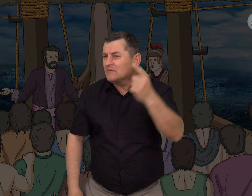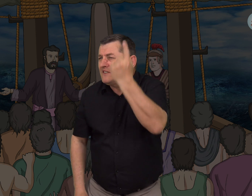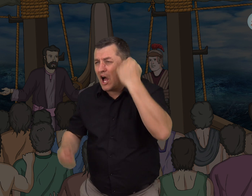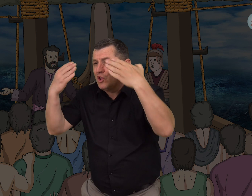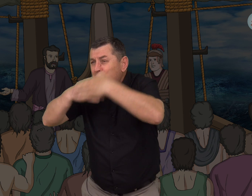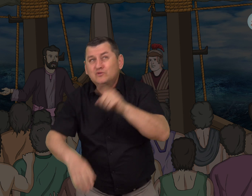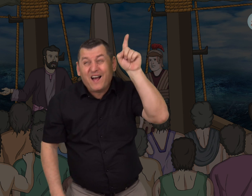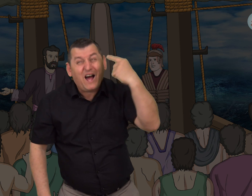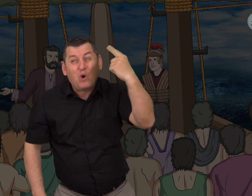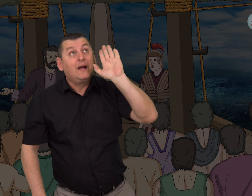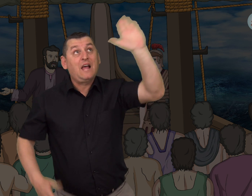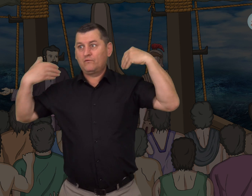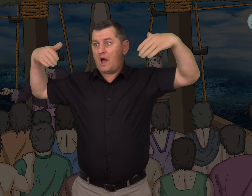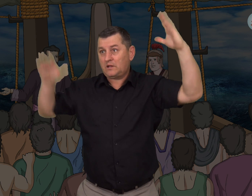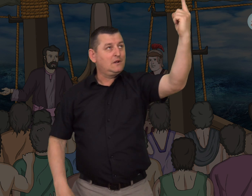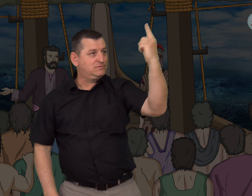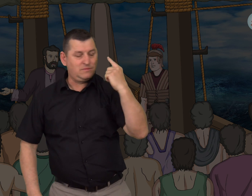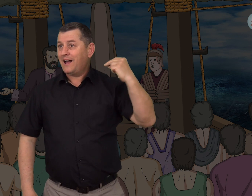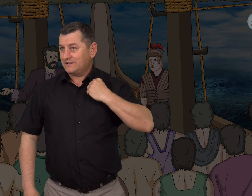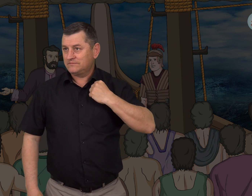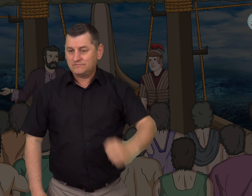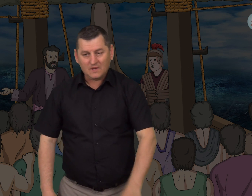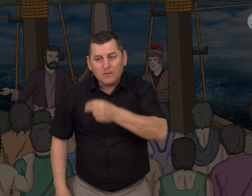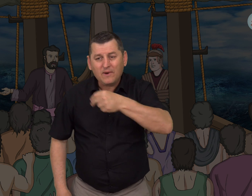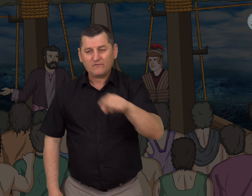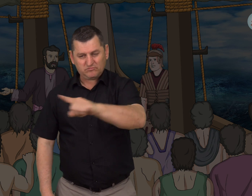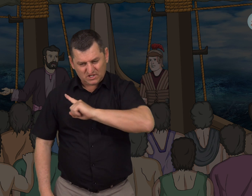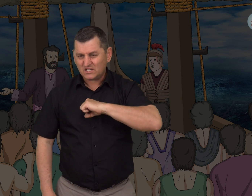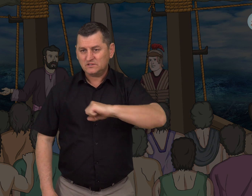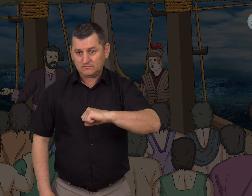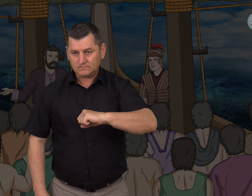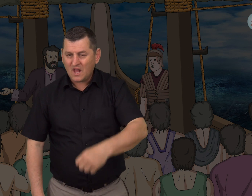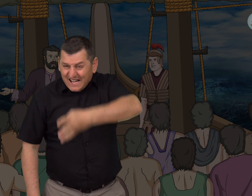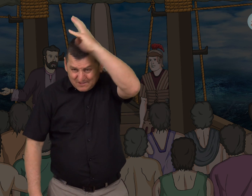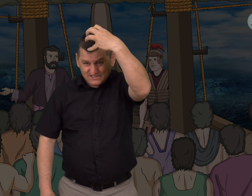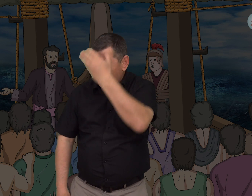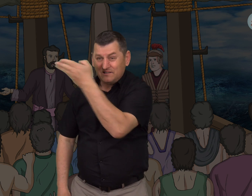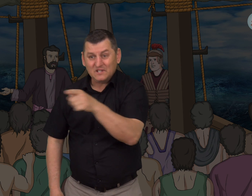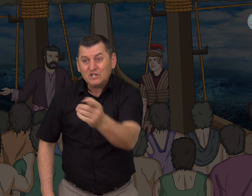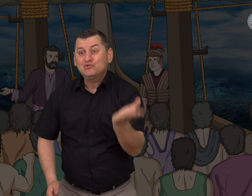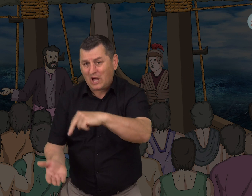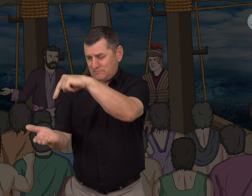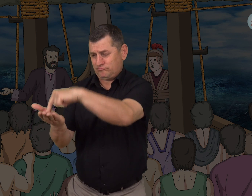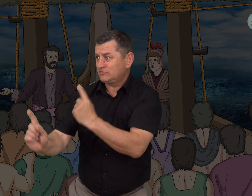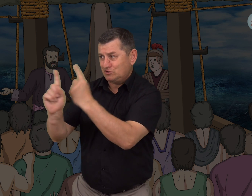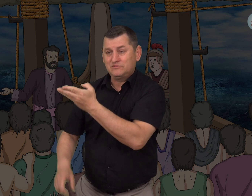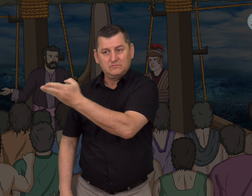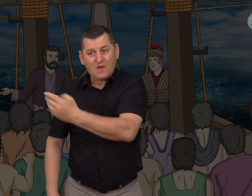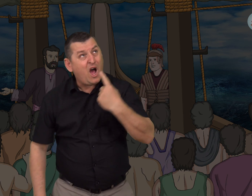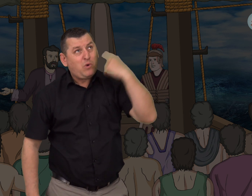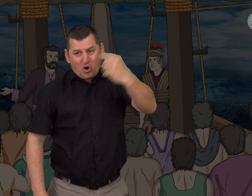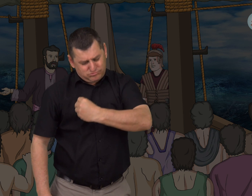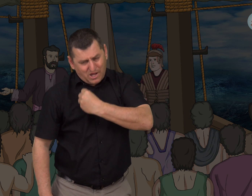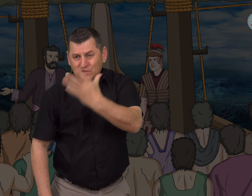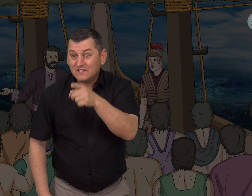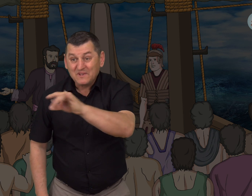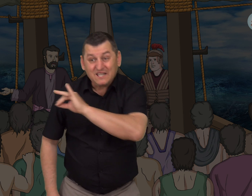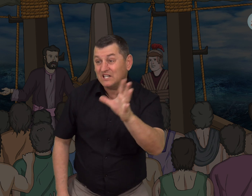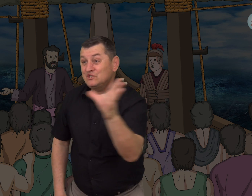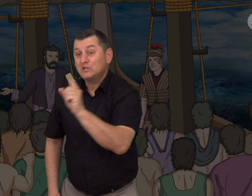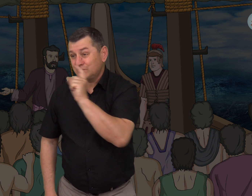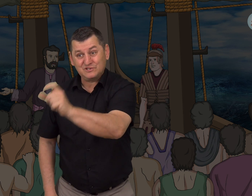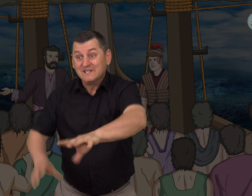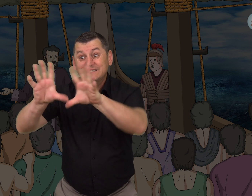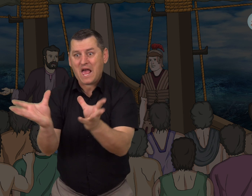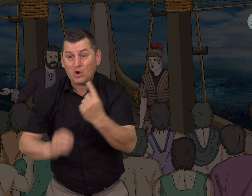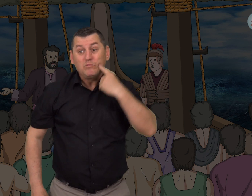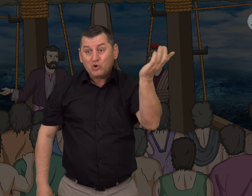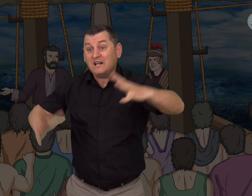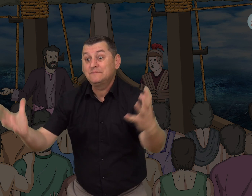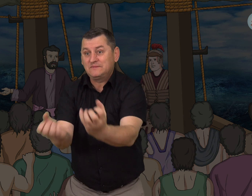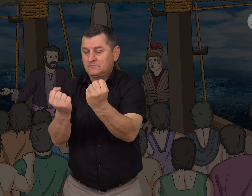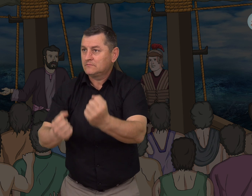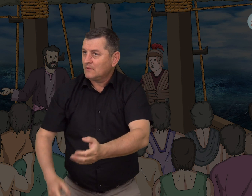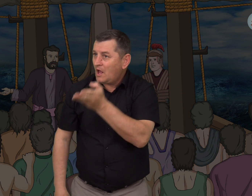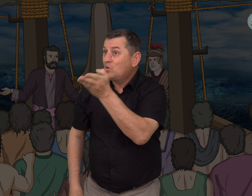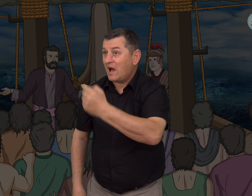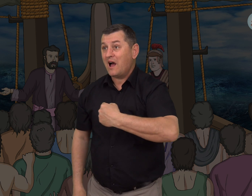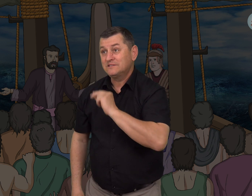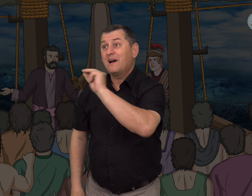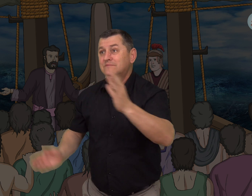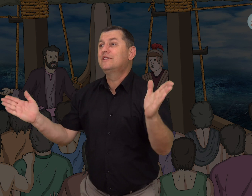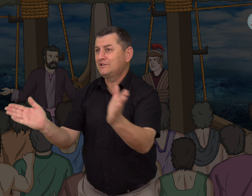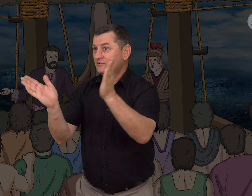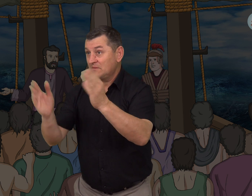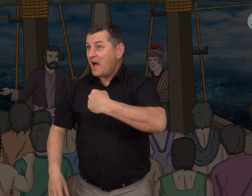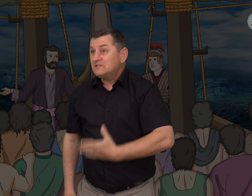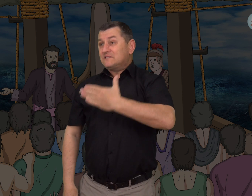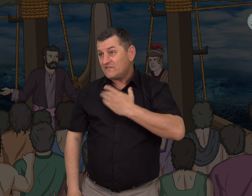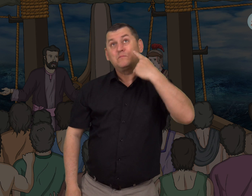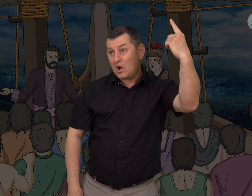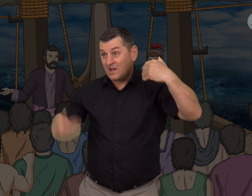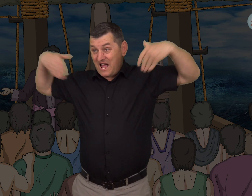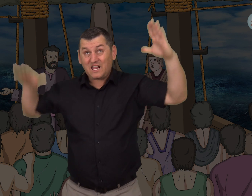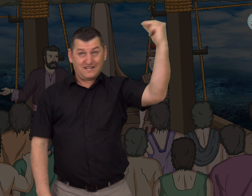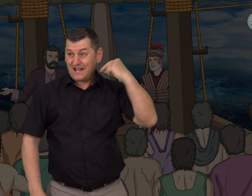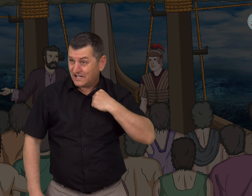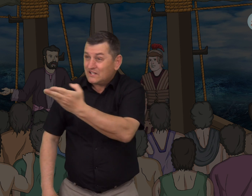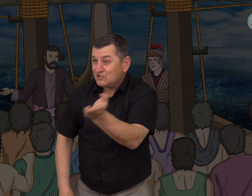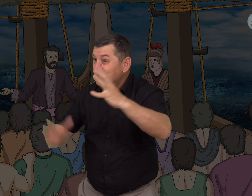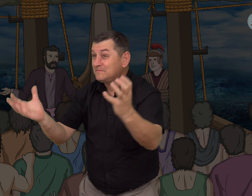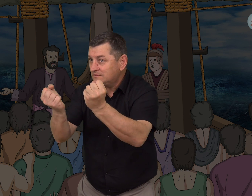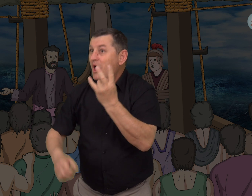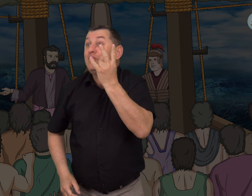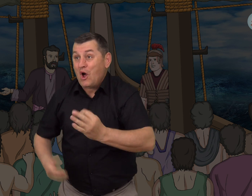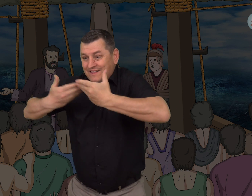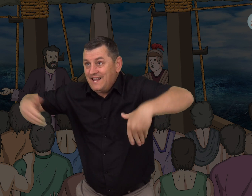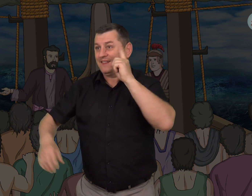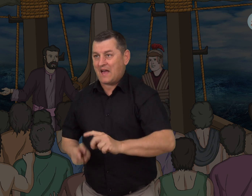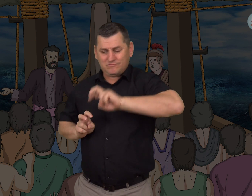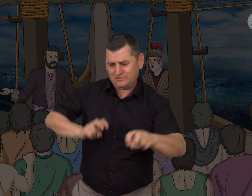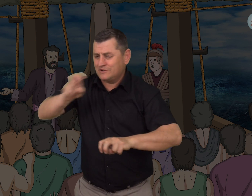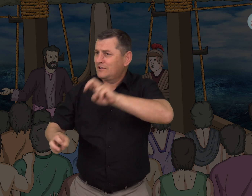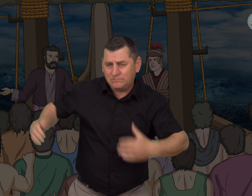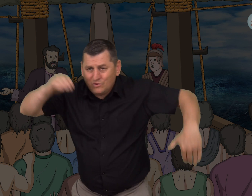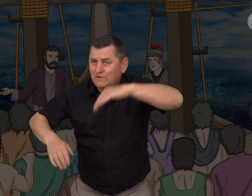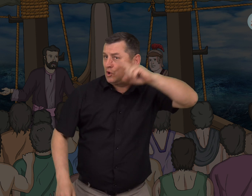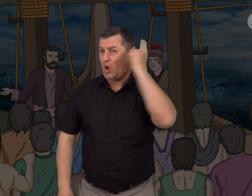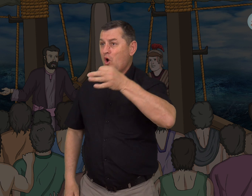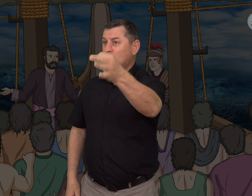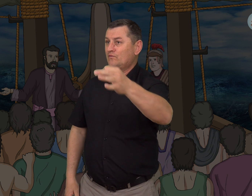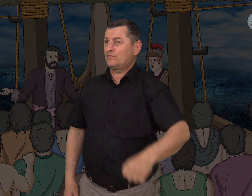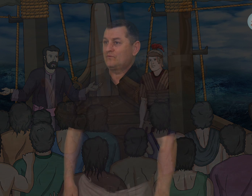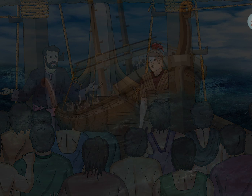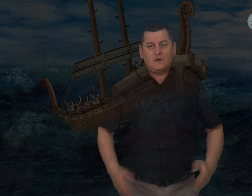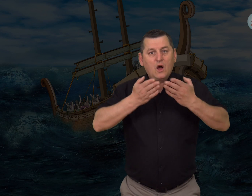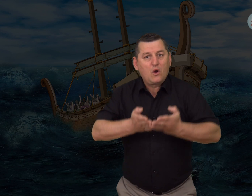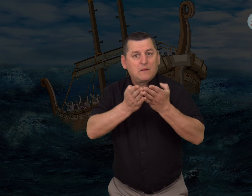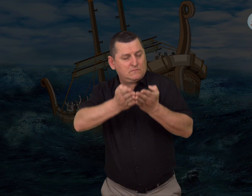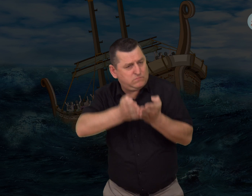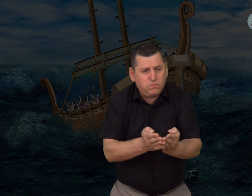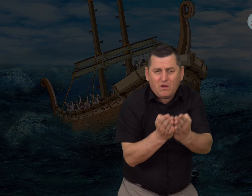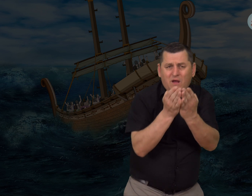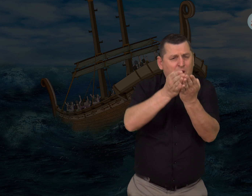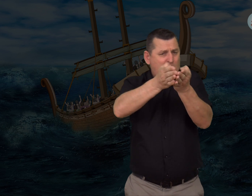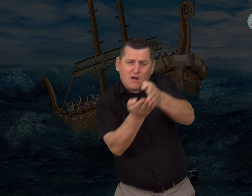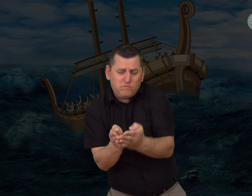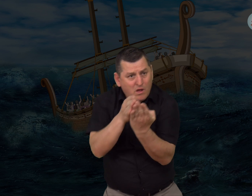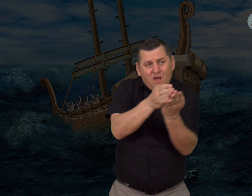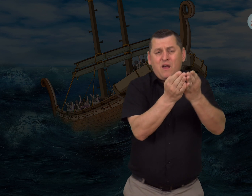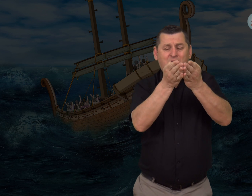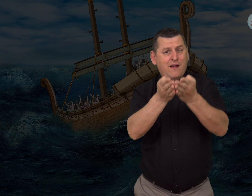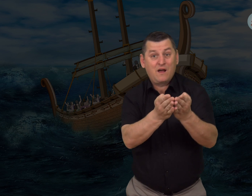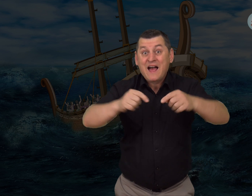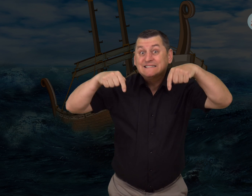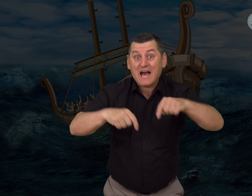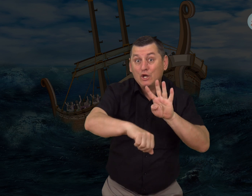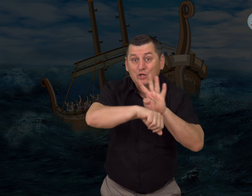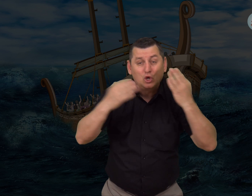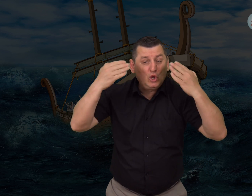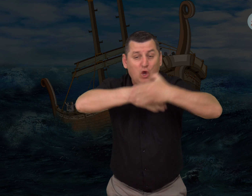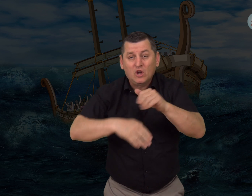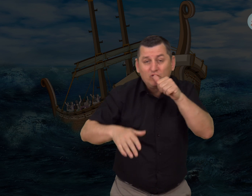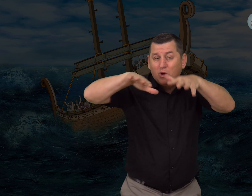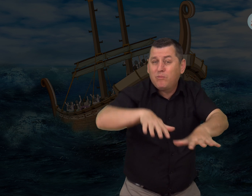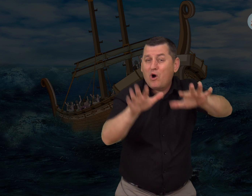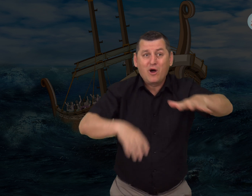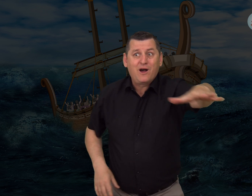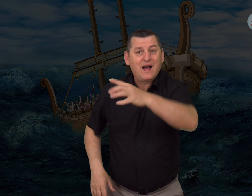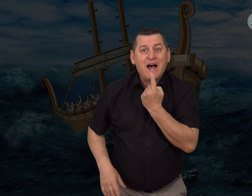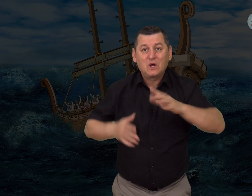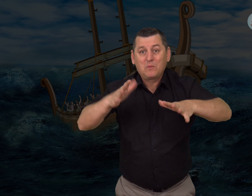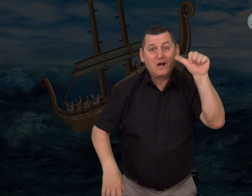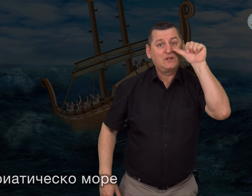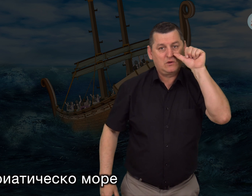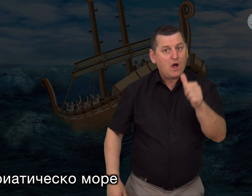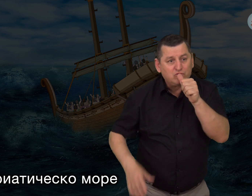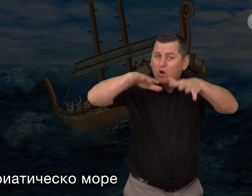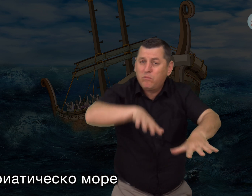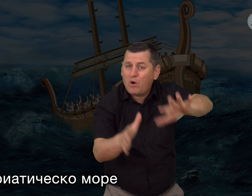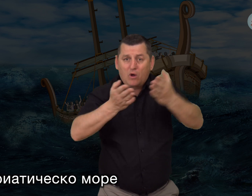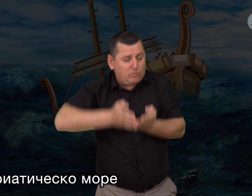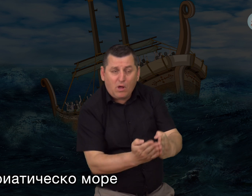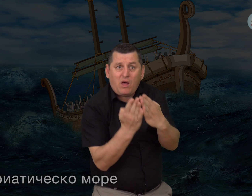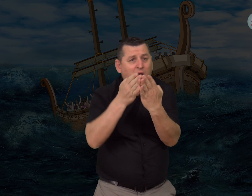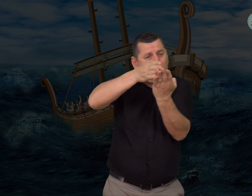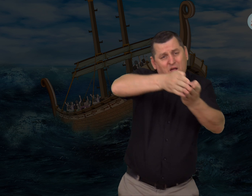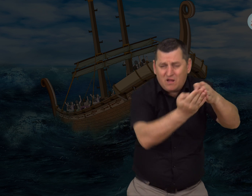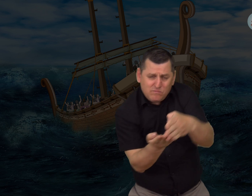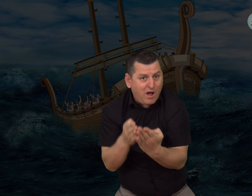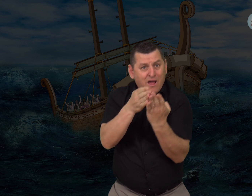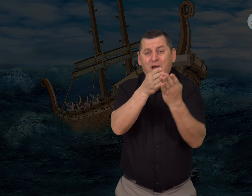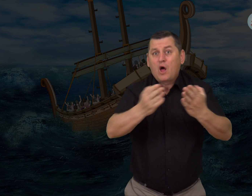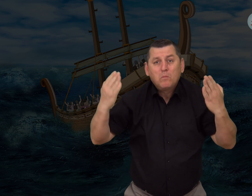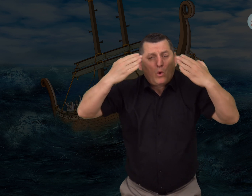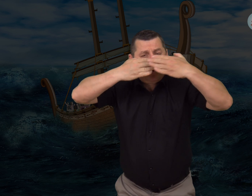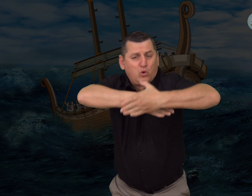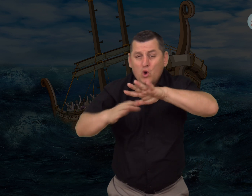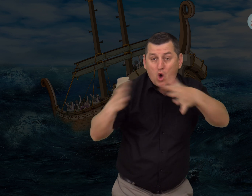For just last night an angel of God, whose I am and whom I serve, stood beside me and said, ‘Do not be afraid, Paul; you must stand before Caesar. And look, God has granted you the lives of all who sail with you.’ So take courage, men, for I believe God that it will happen just as He told me.